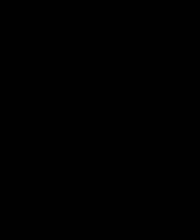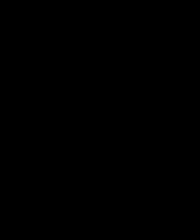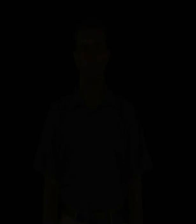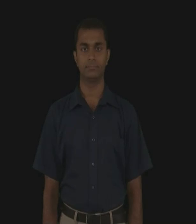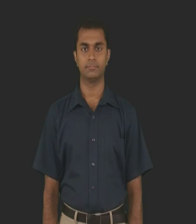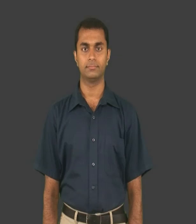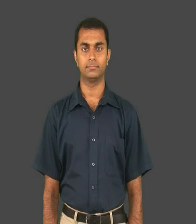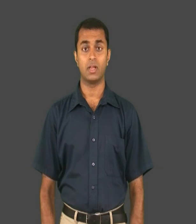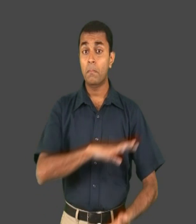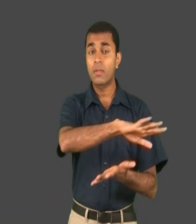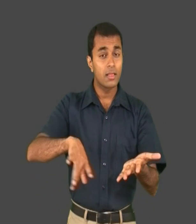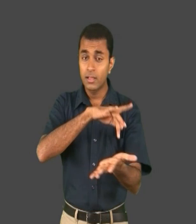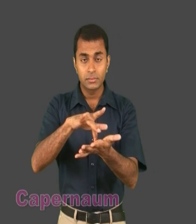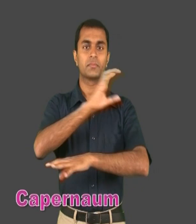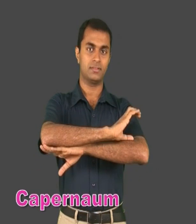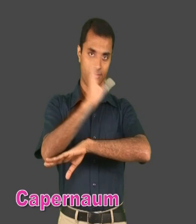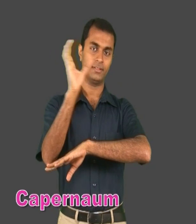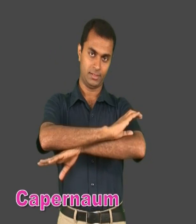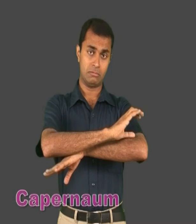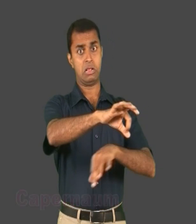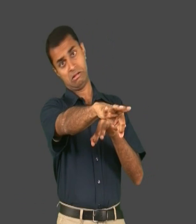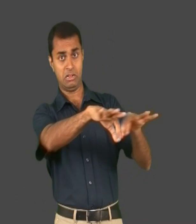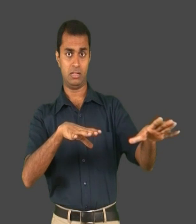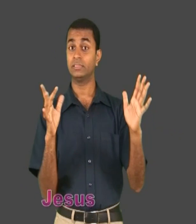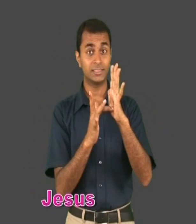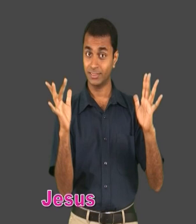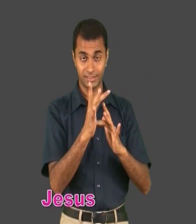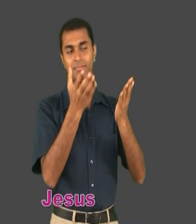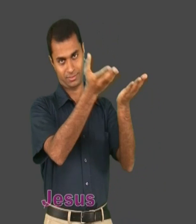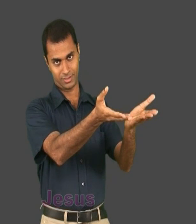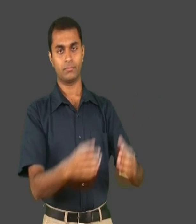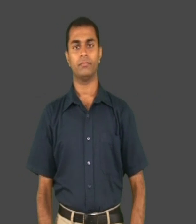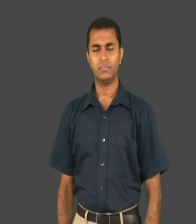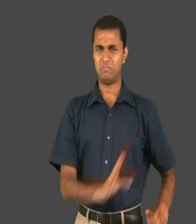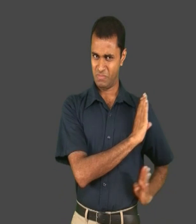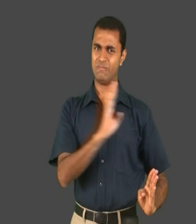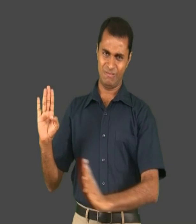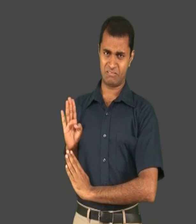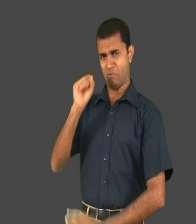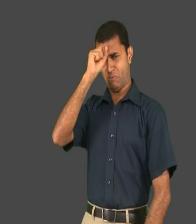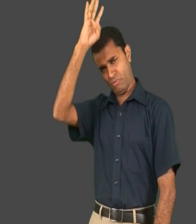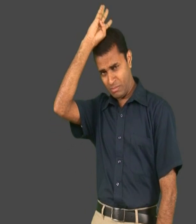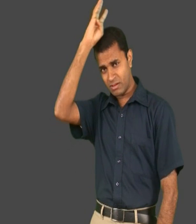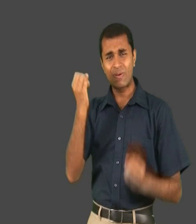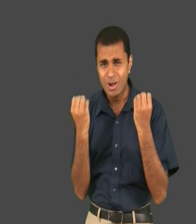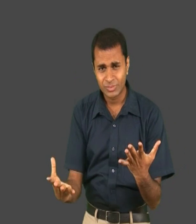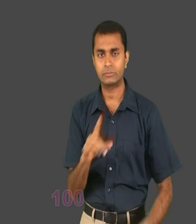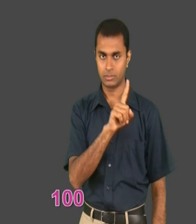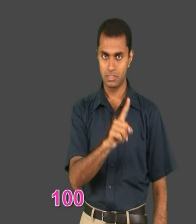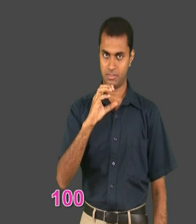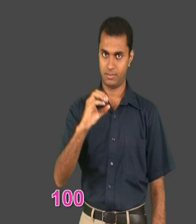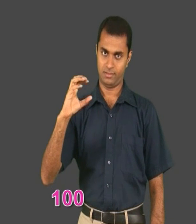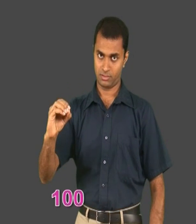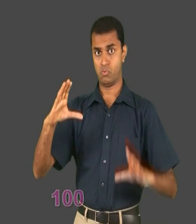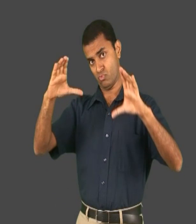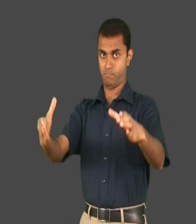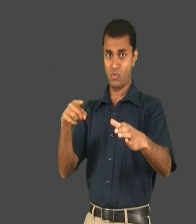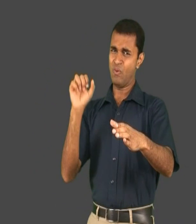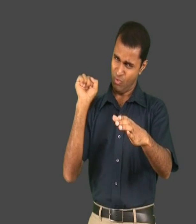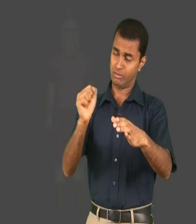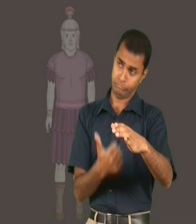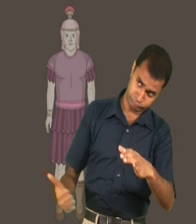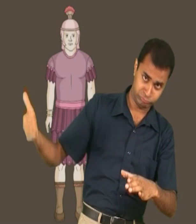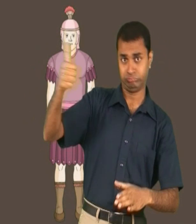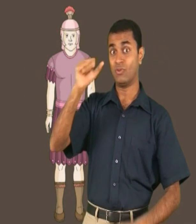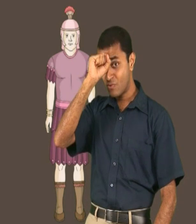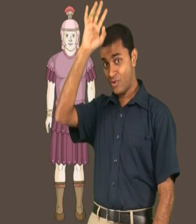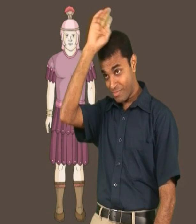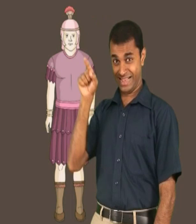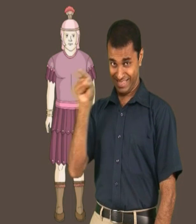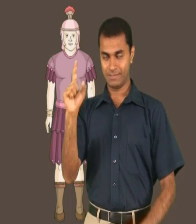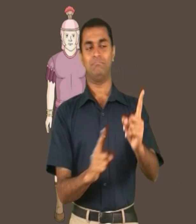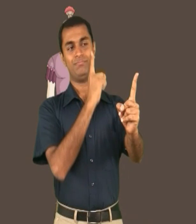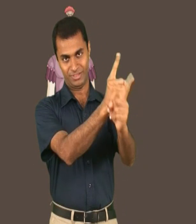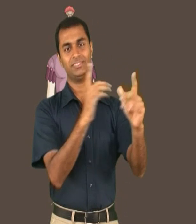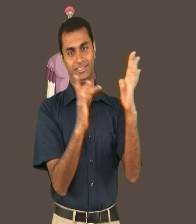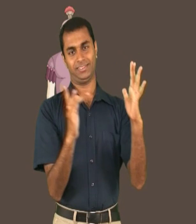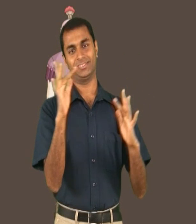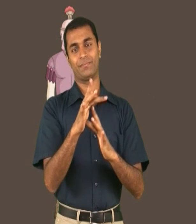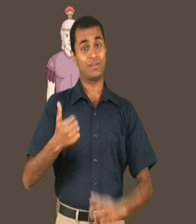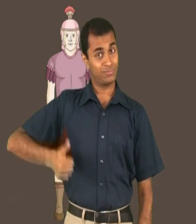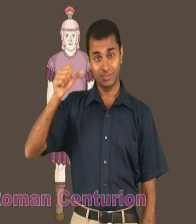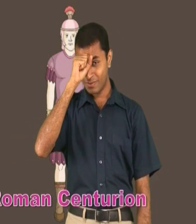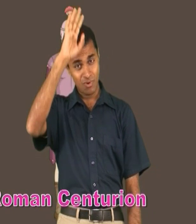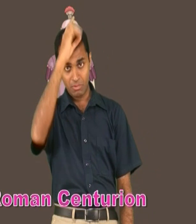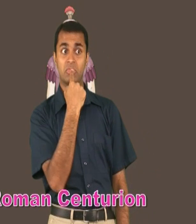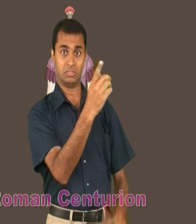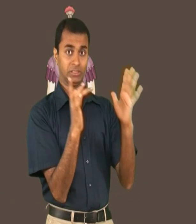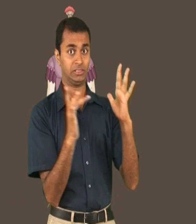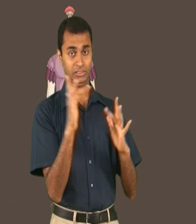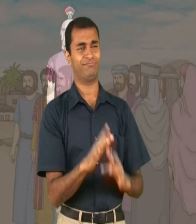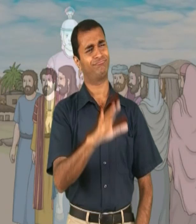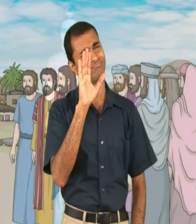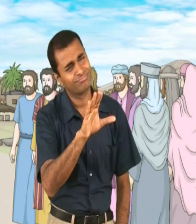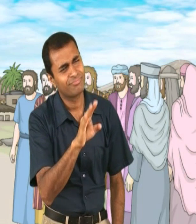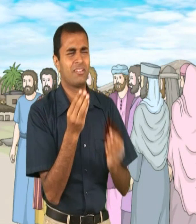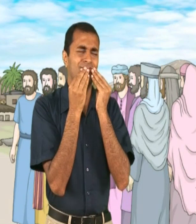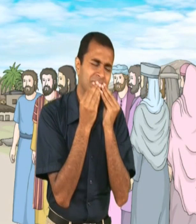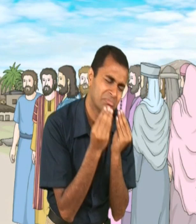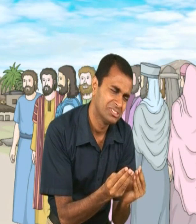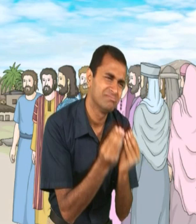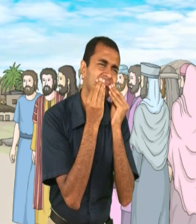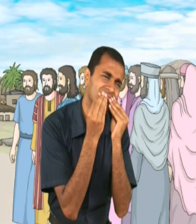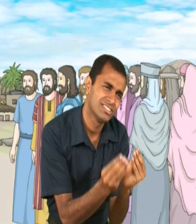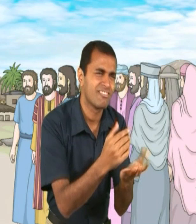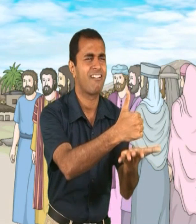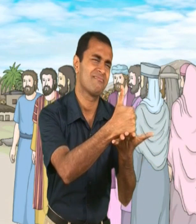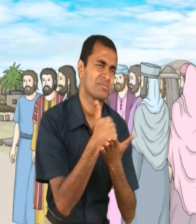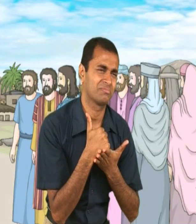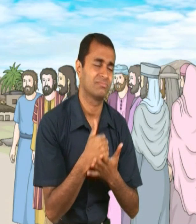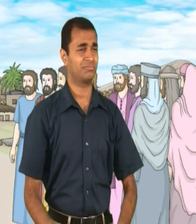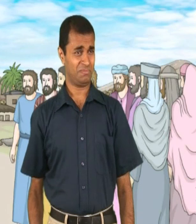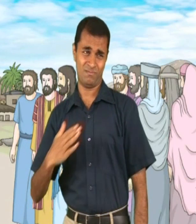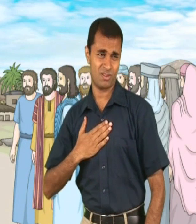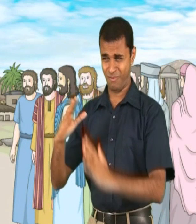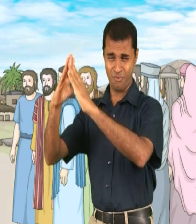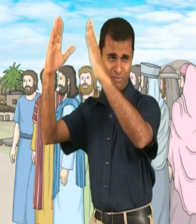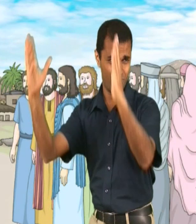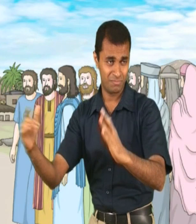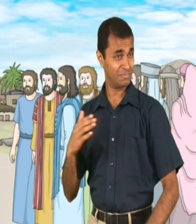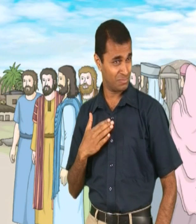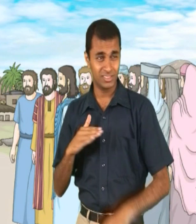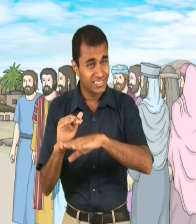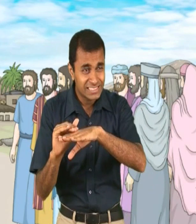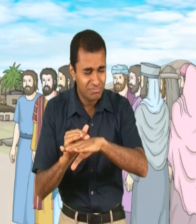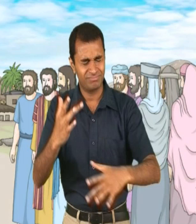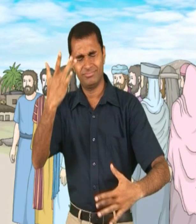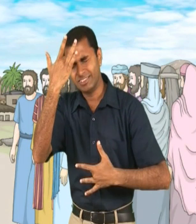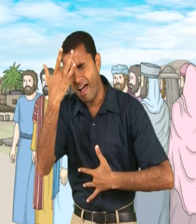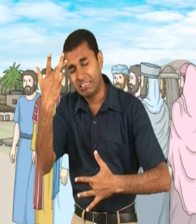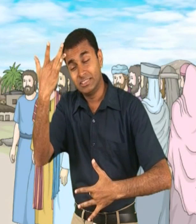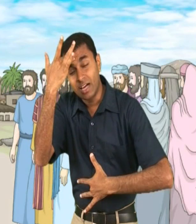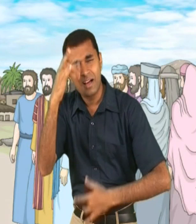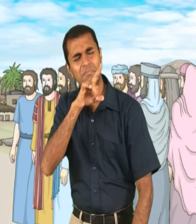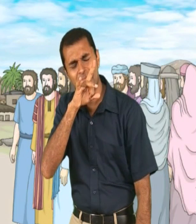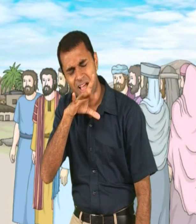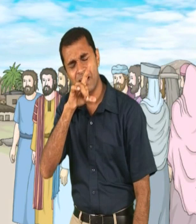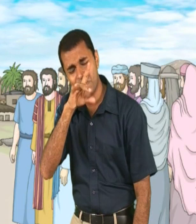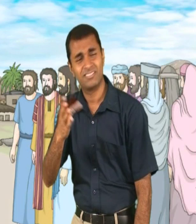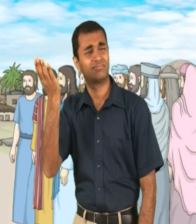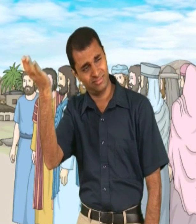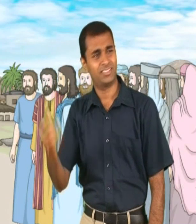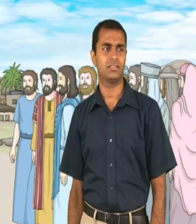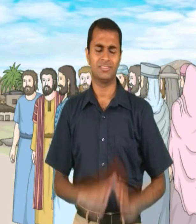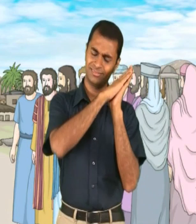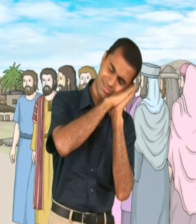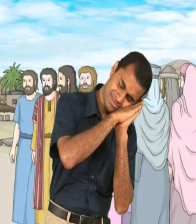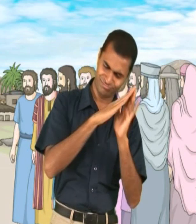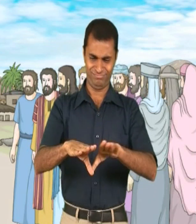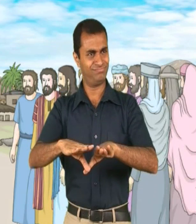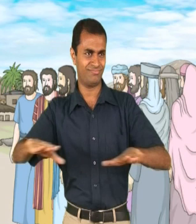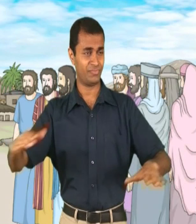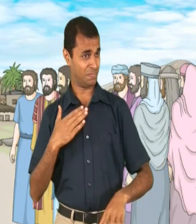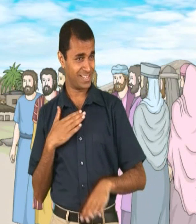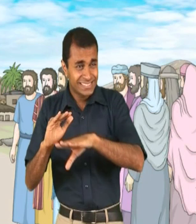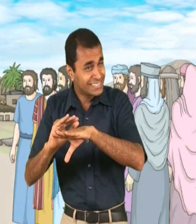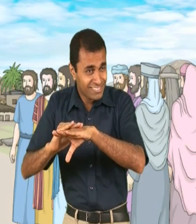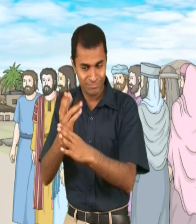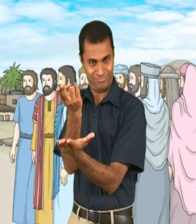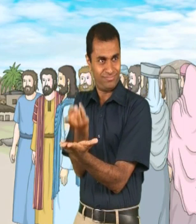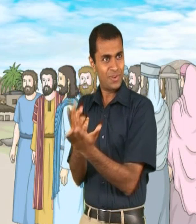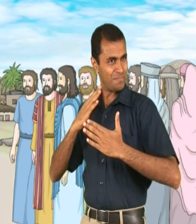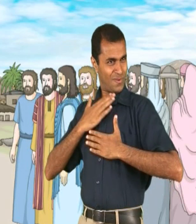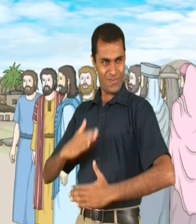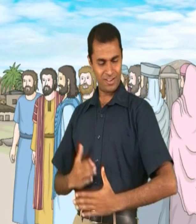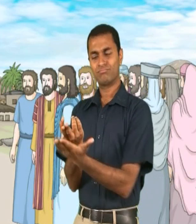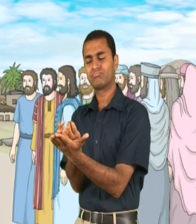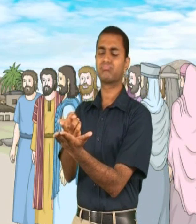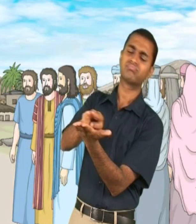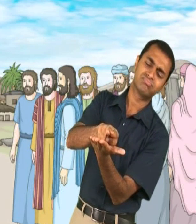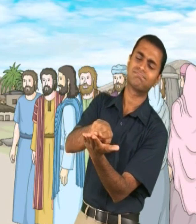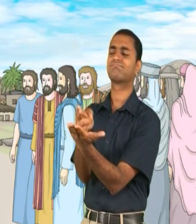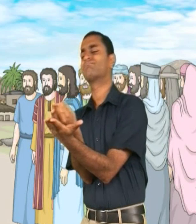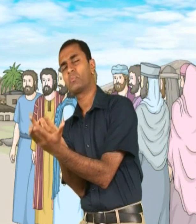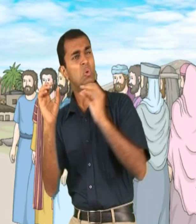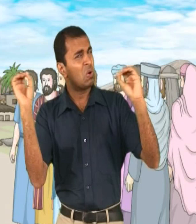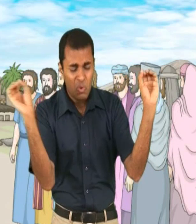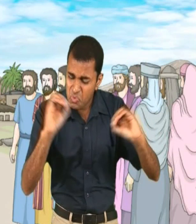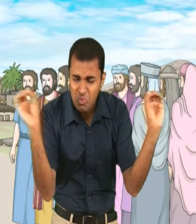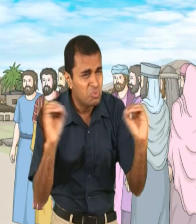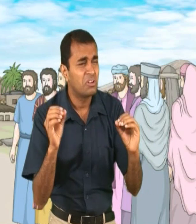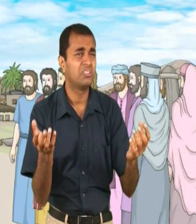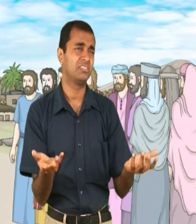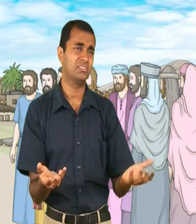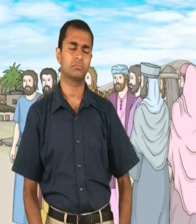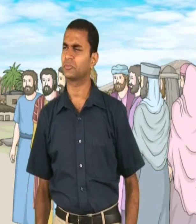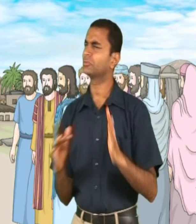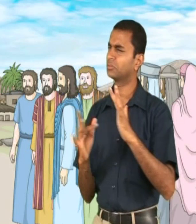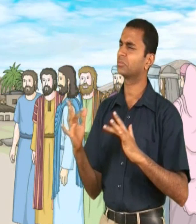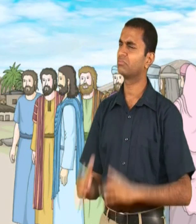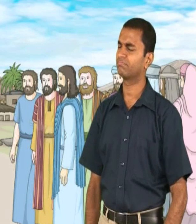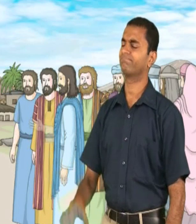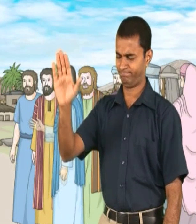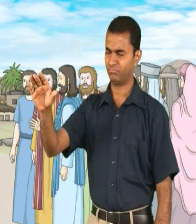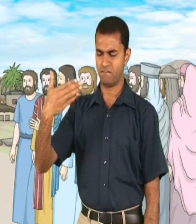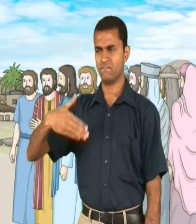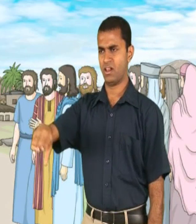When Jesus had entered Capernaum, a centurion came and pleaded with Him, “Lord, my servant lies at home, paralyzed and in terrible agony.”